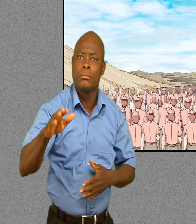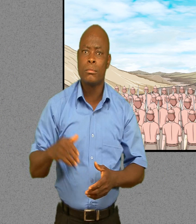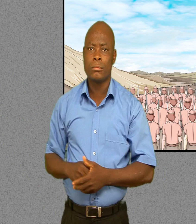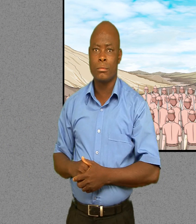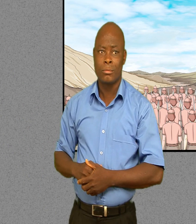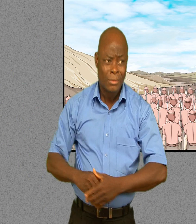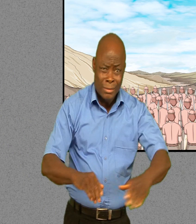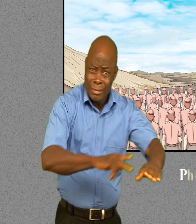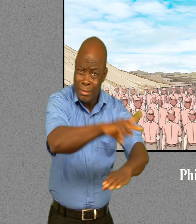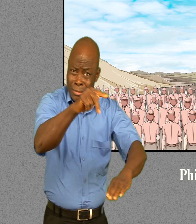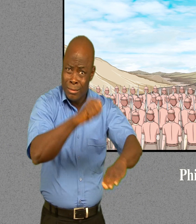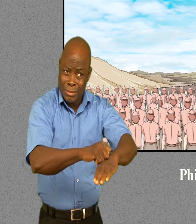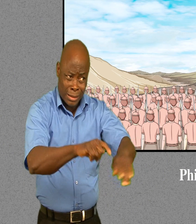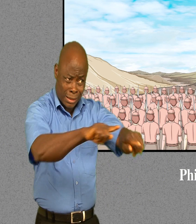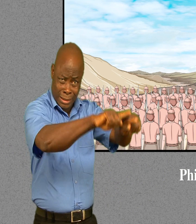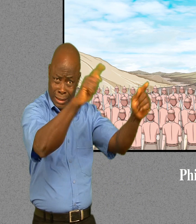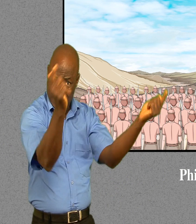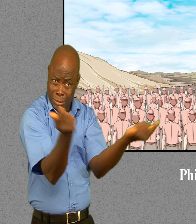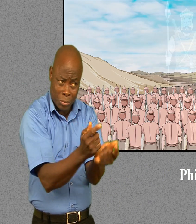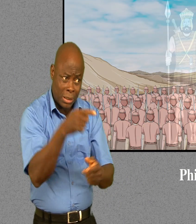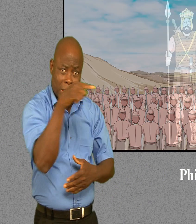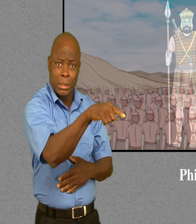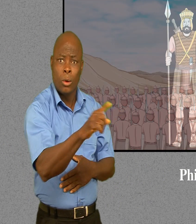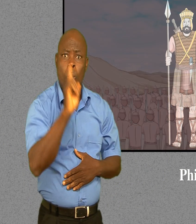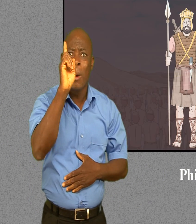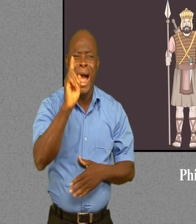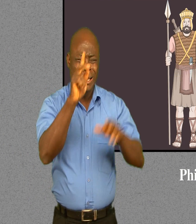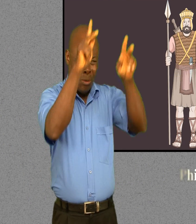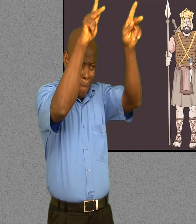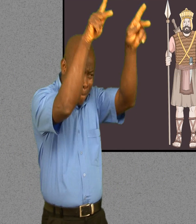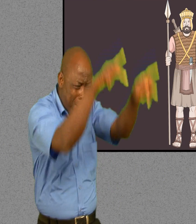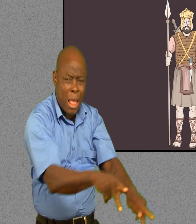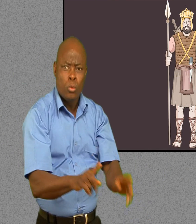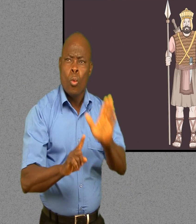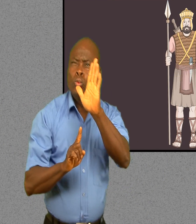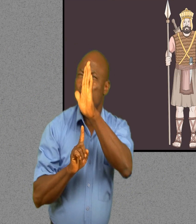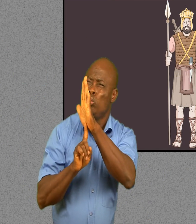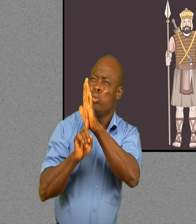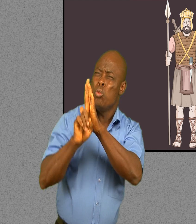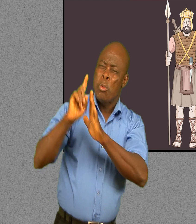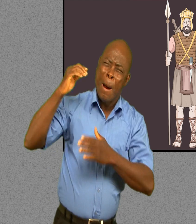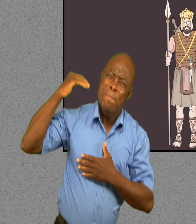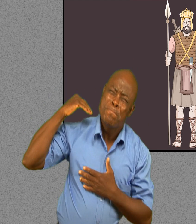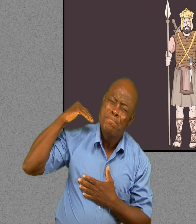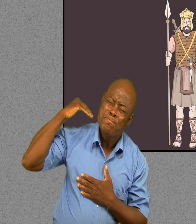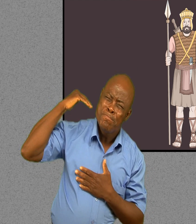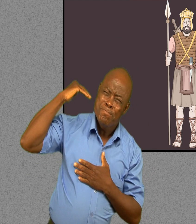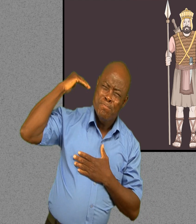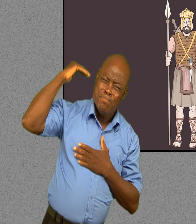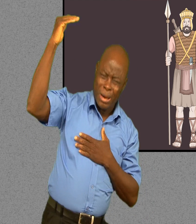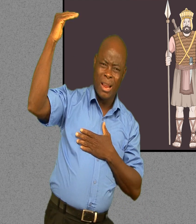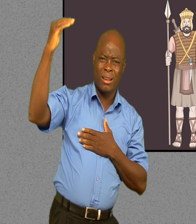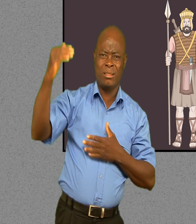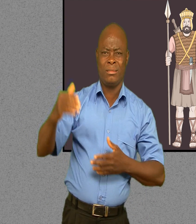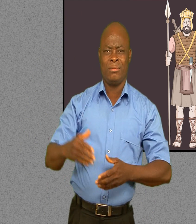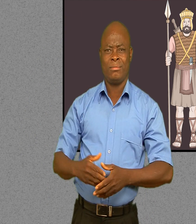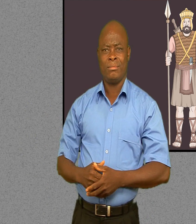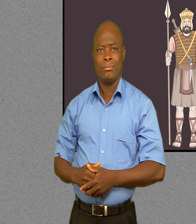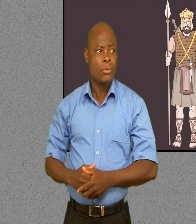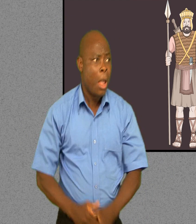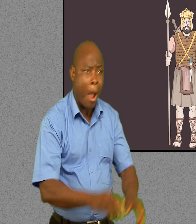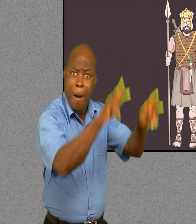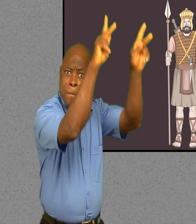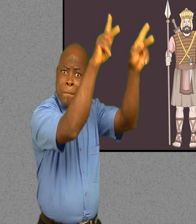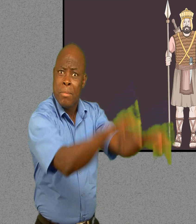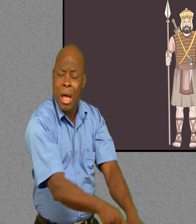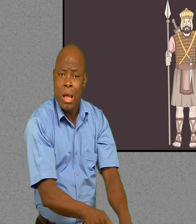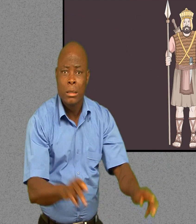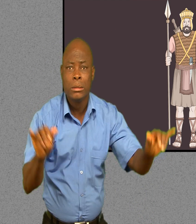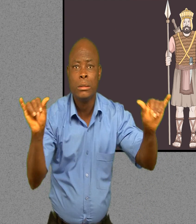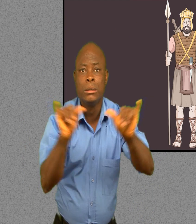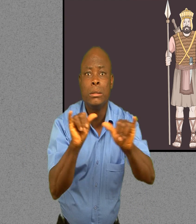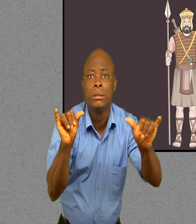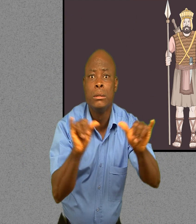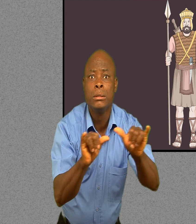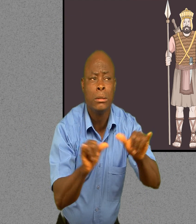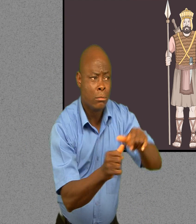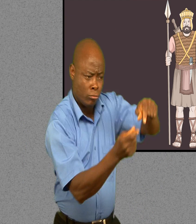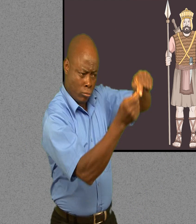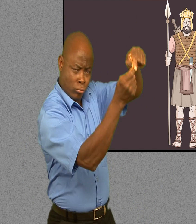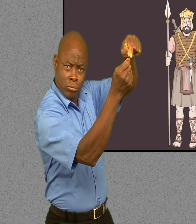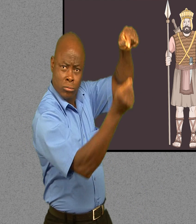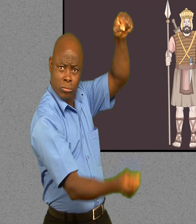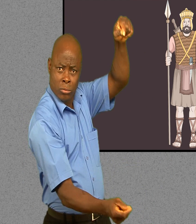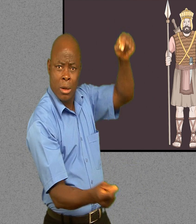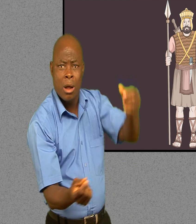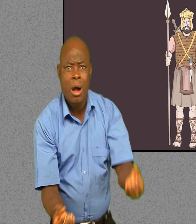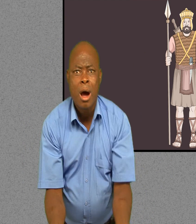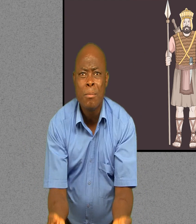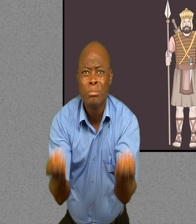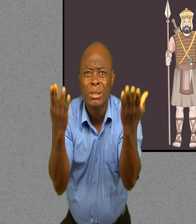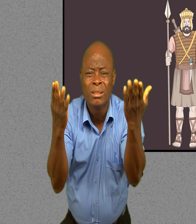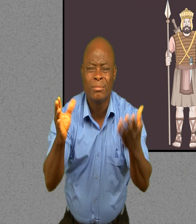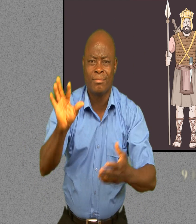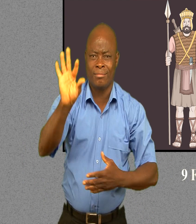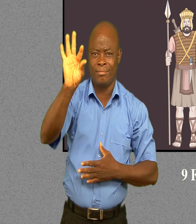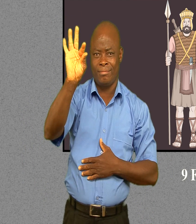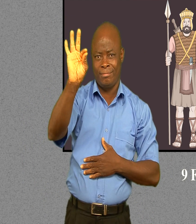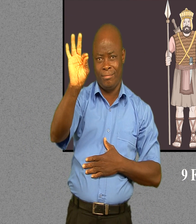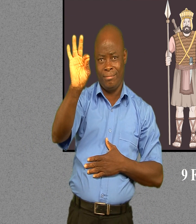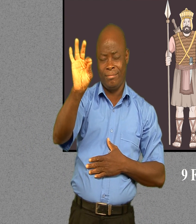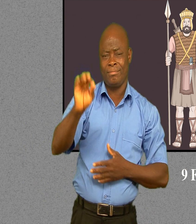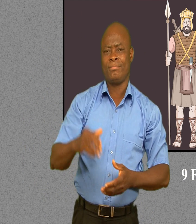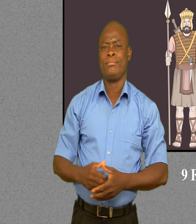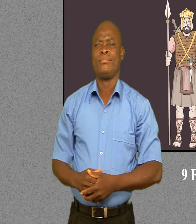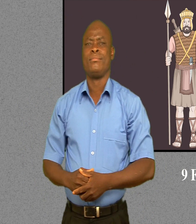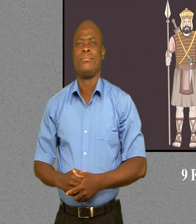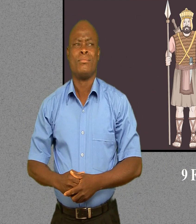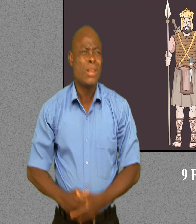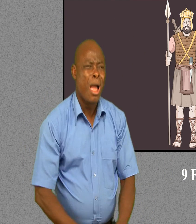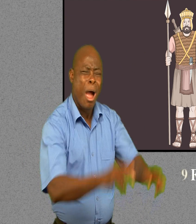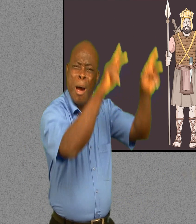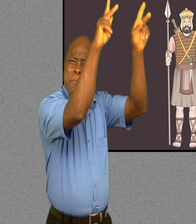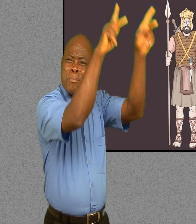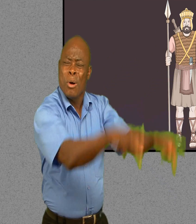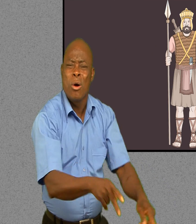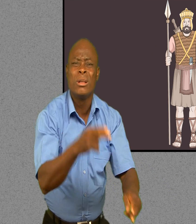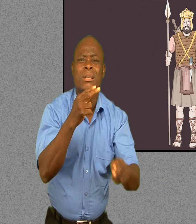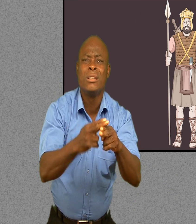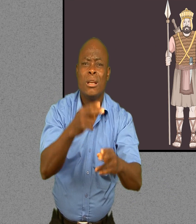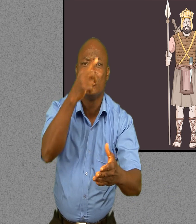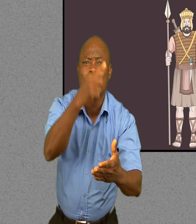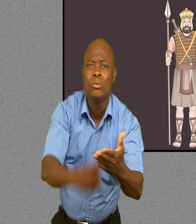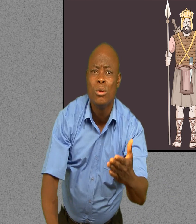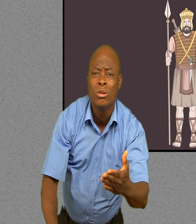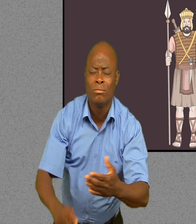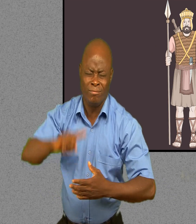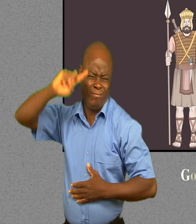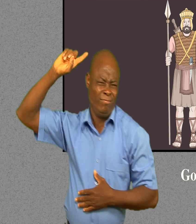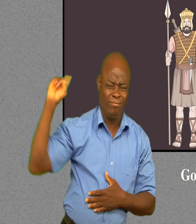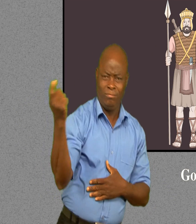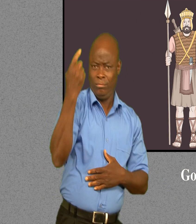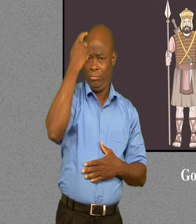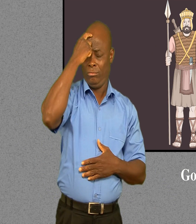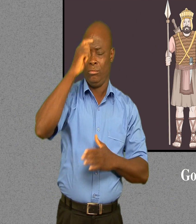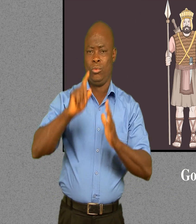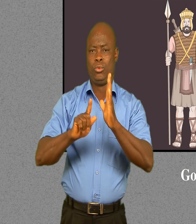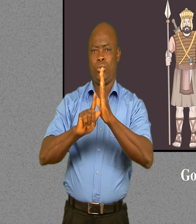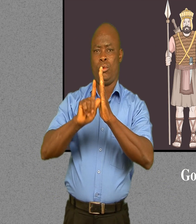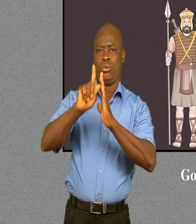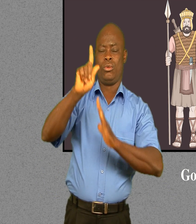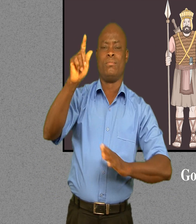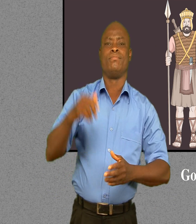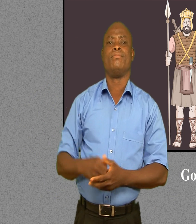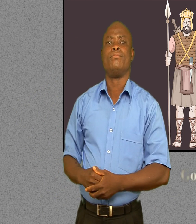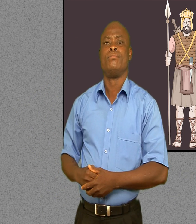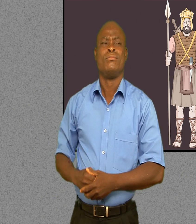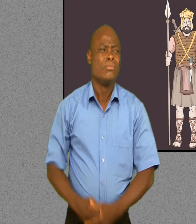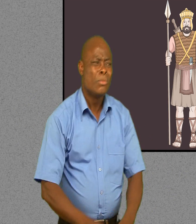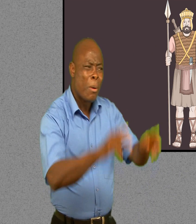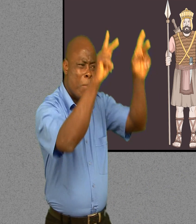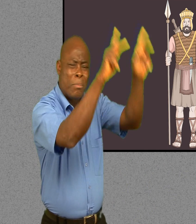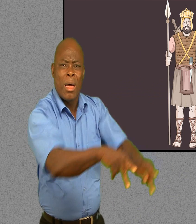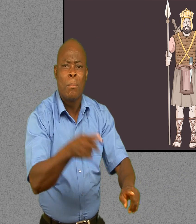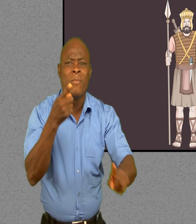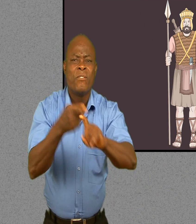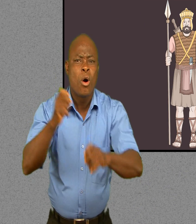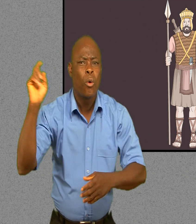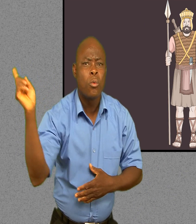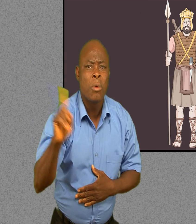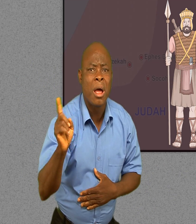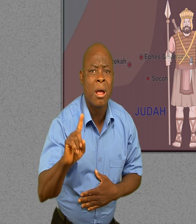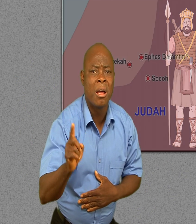Then a champion named Goliath, who was from Gath, came out from the Philistine camp.